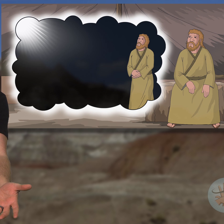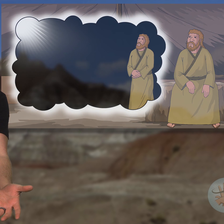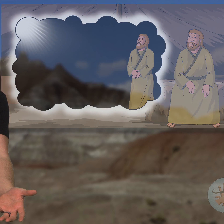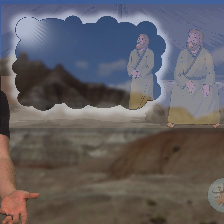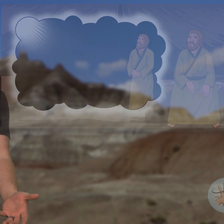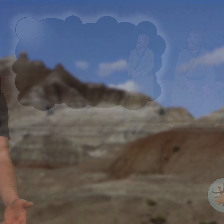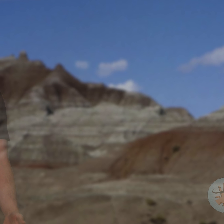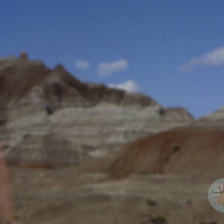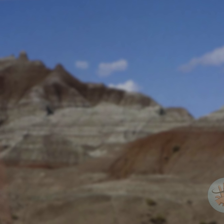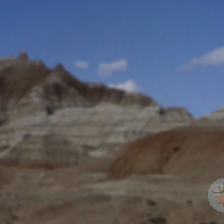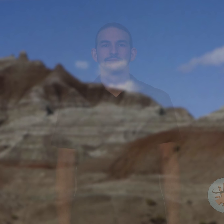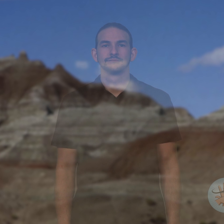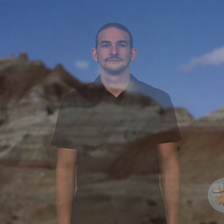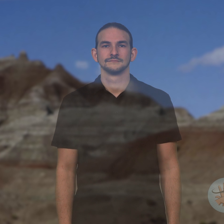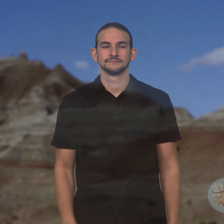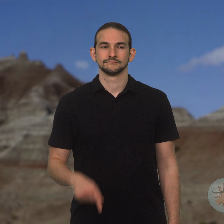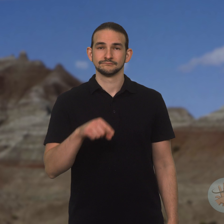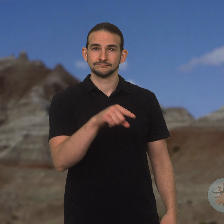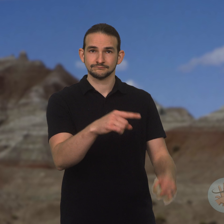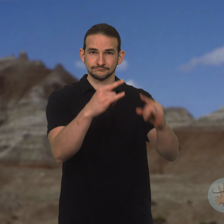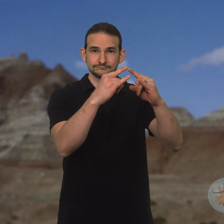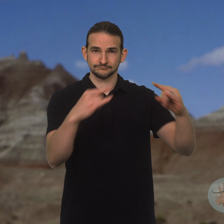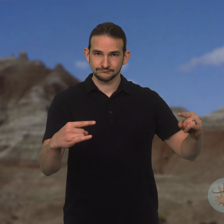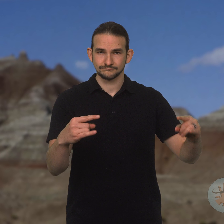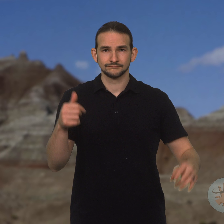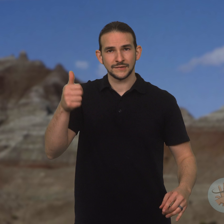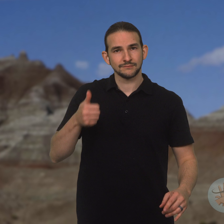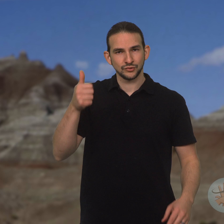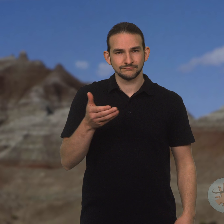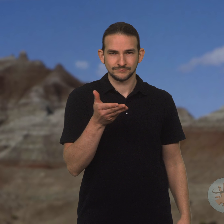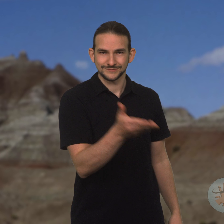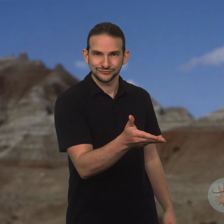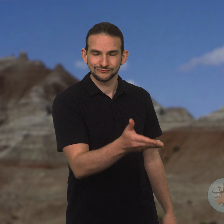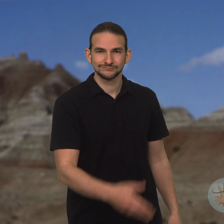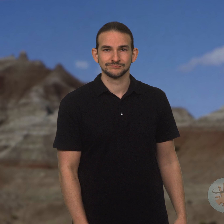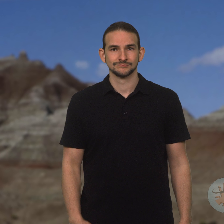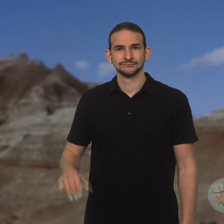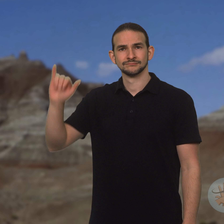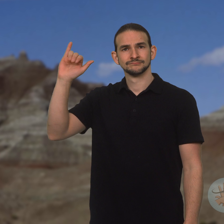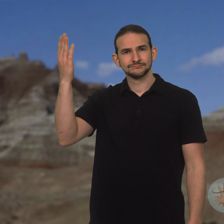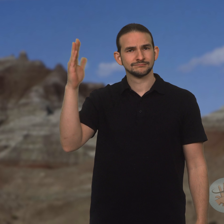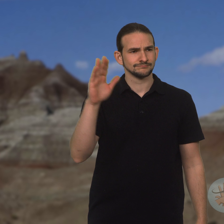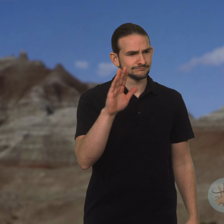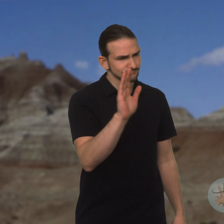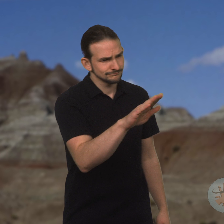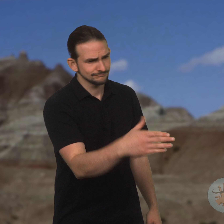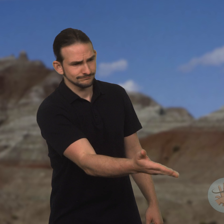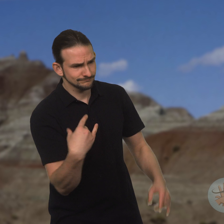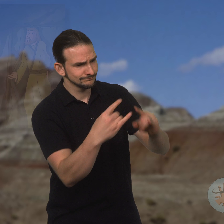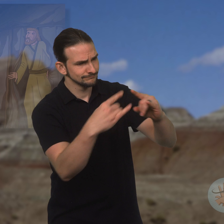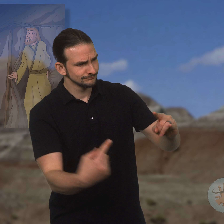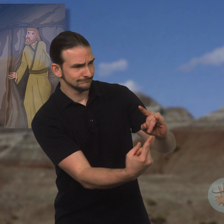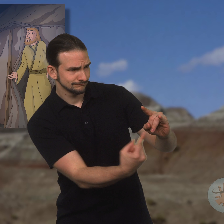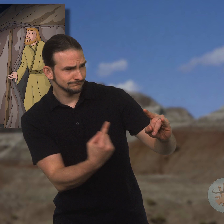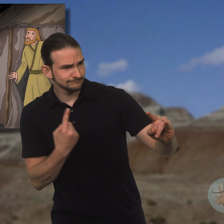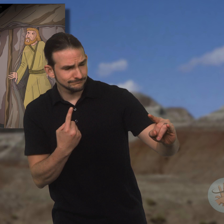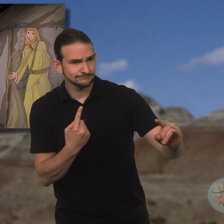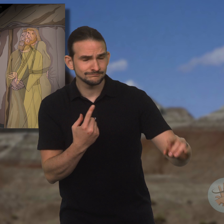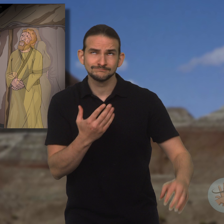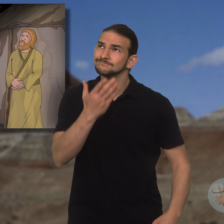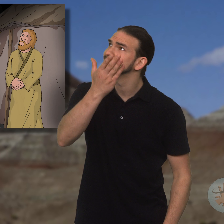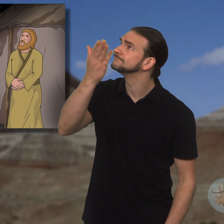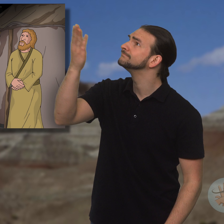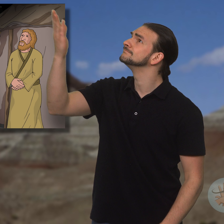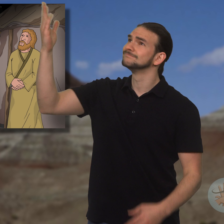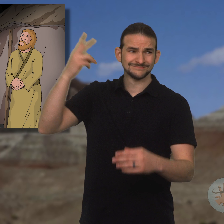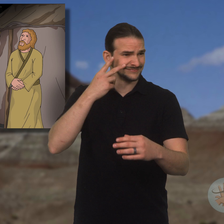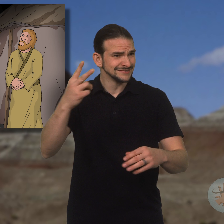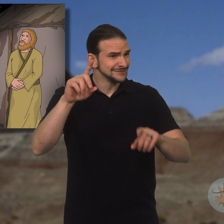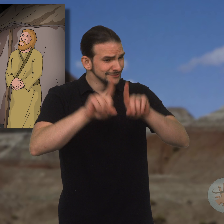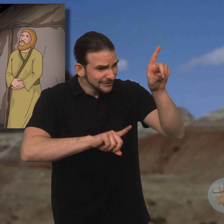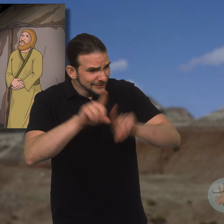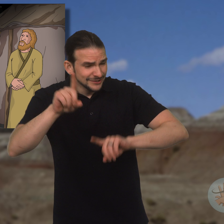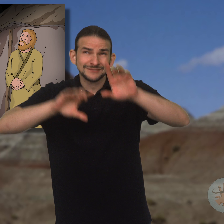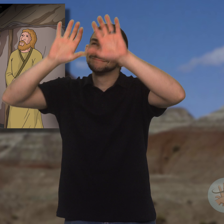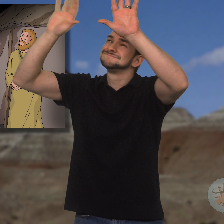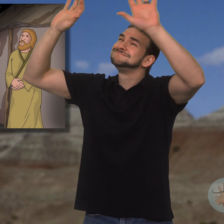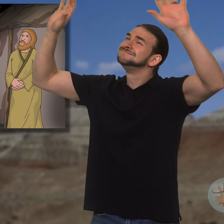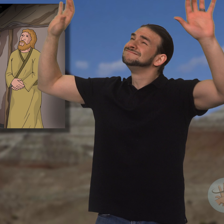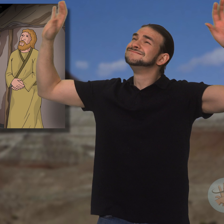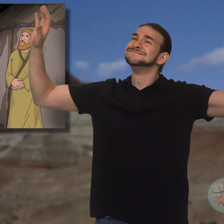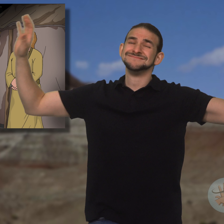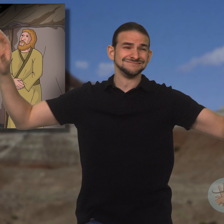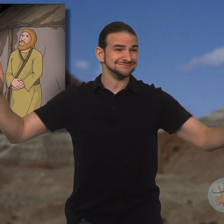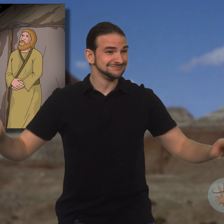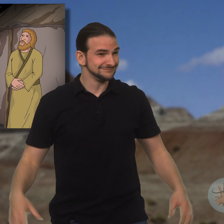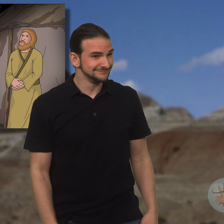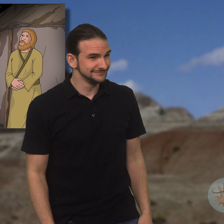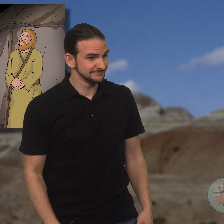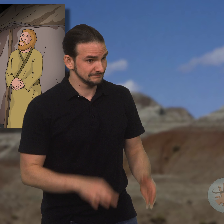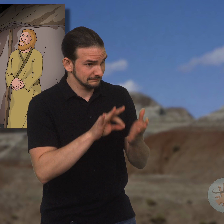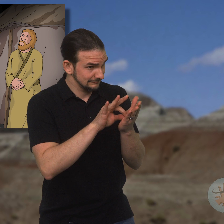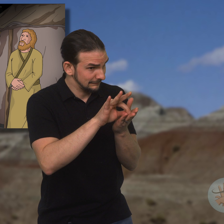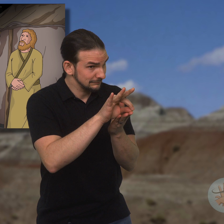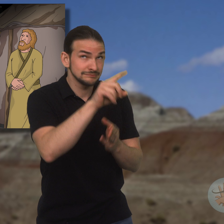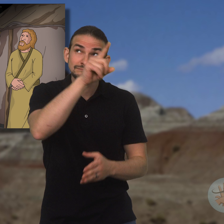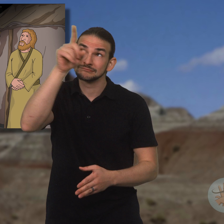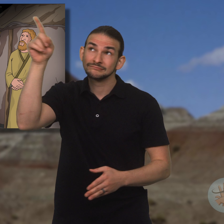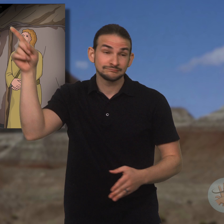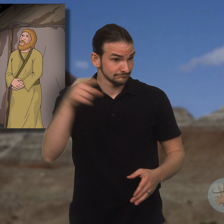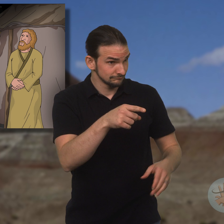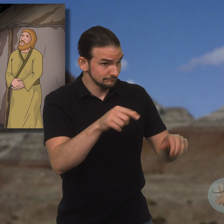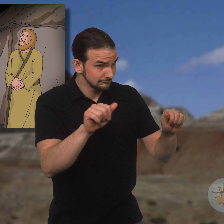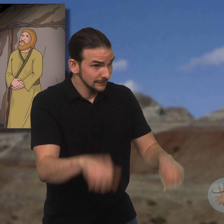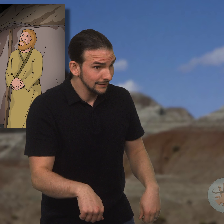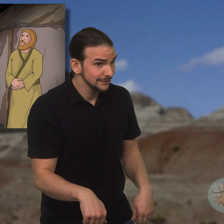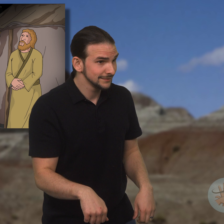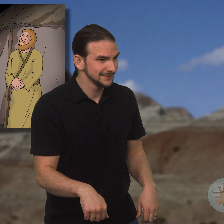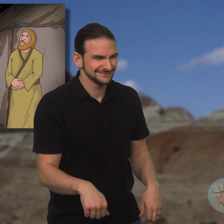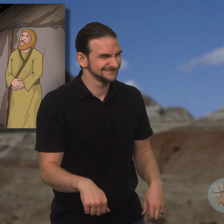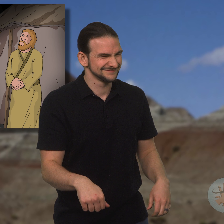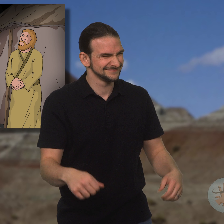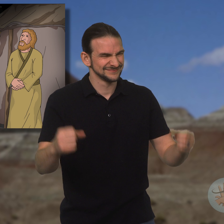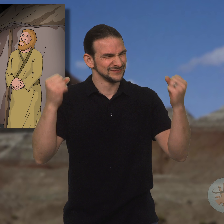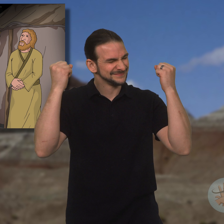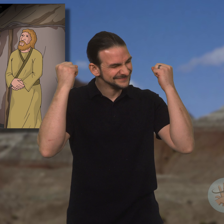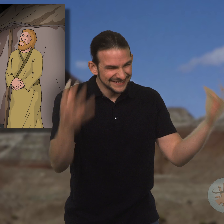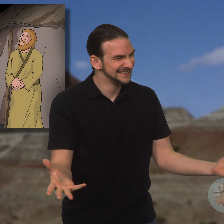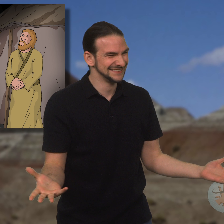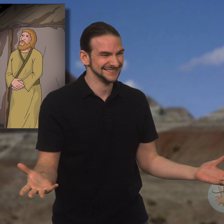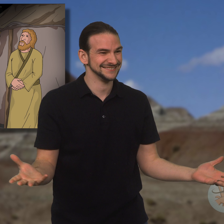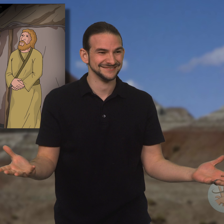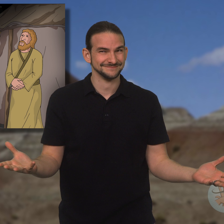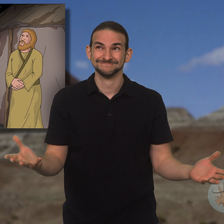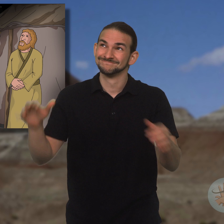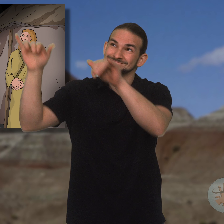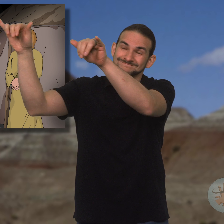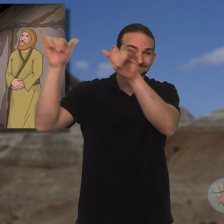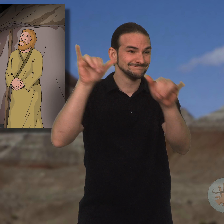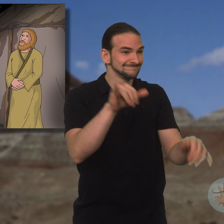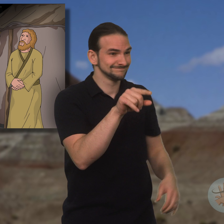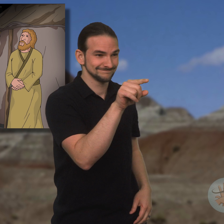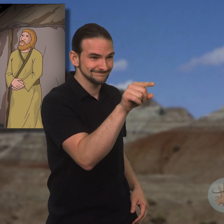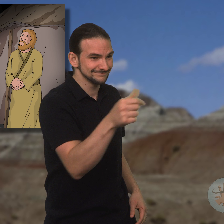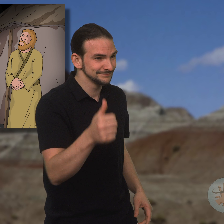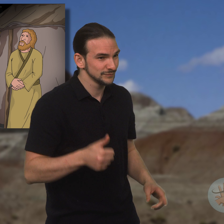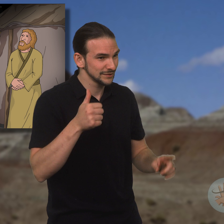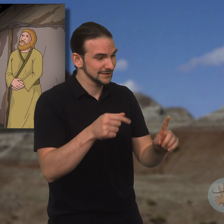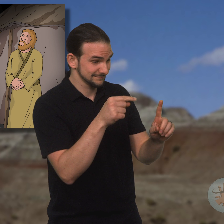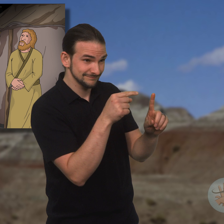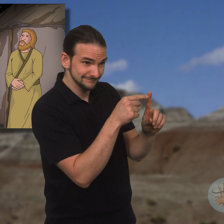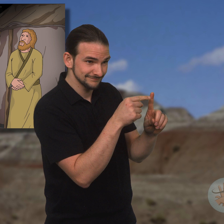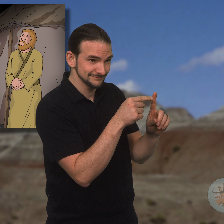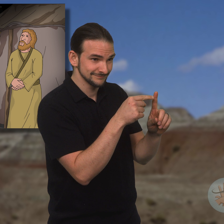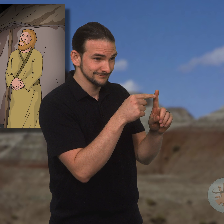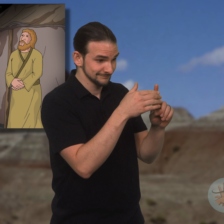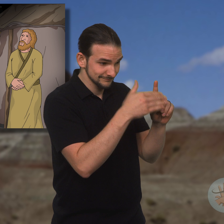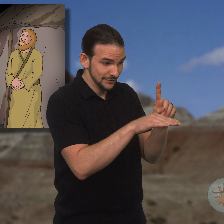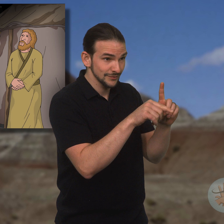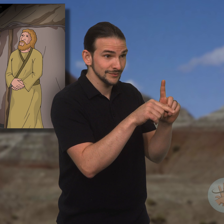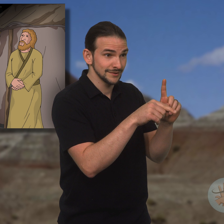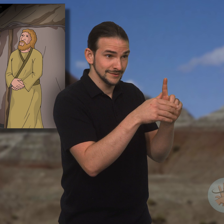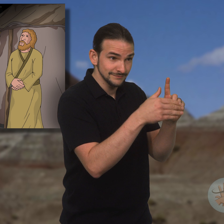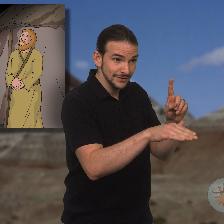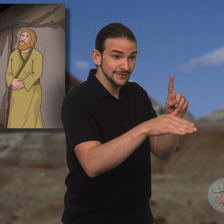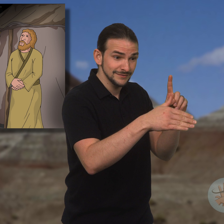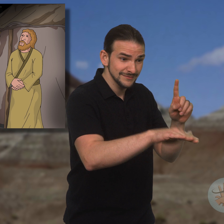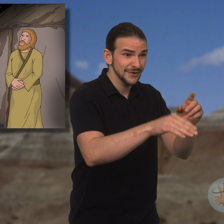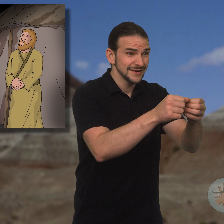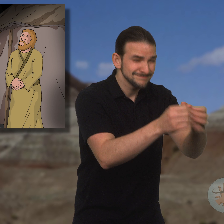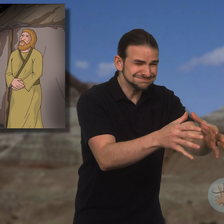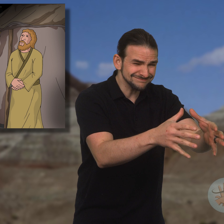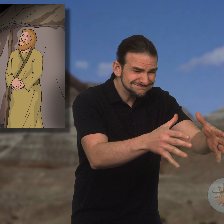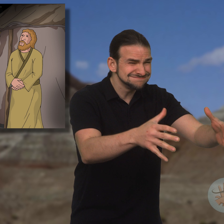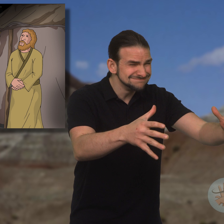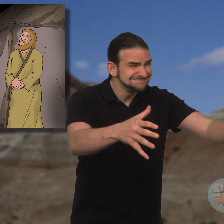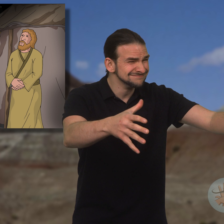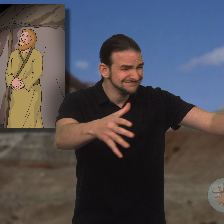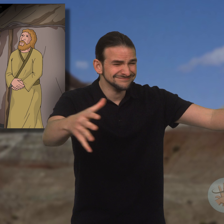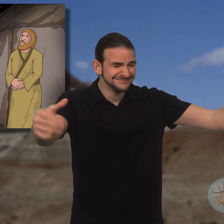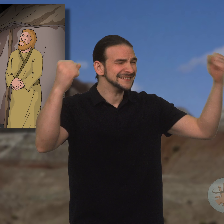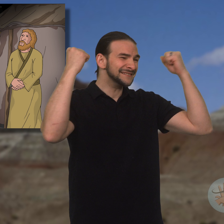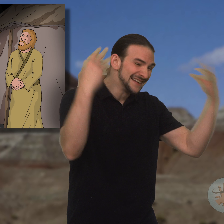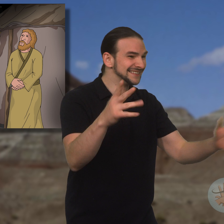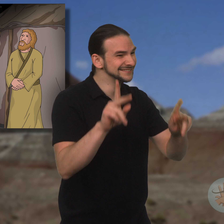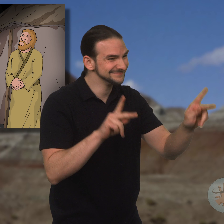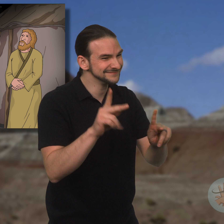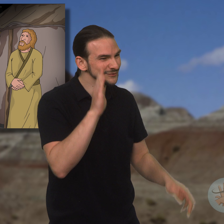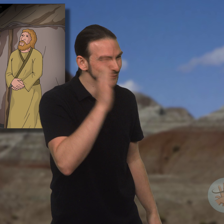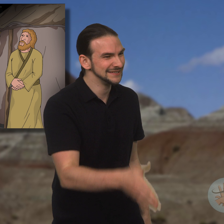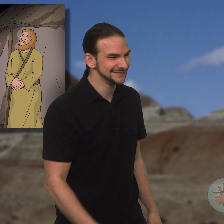And the LORD took him outside and said, “Now look to the heavens and count the stars, if you are able.”